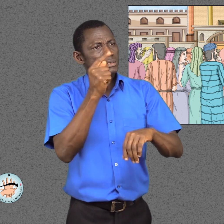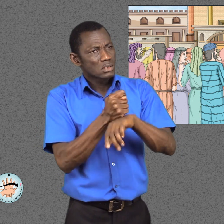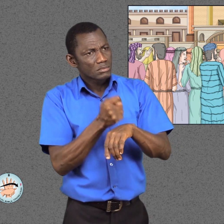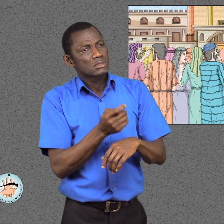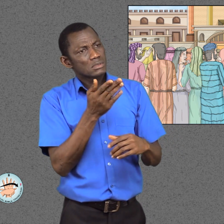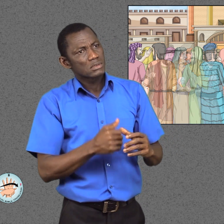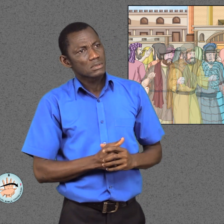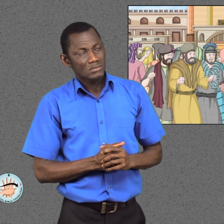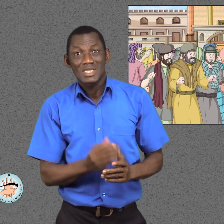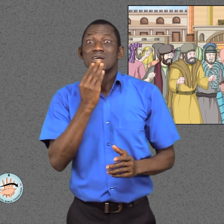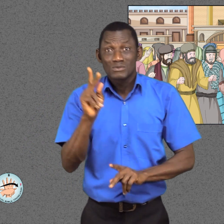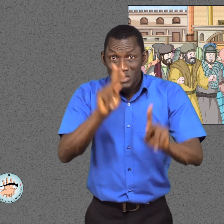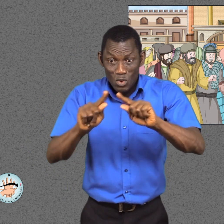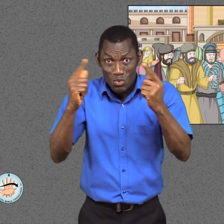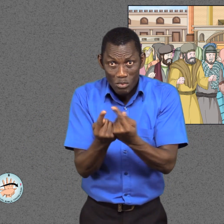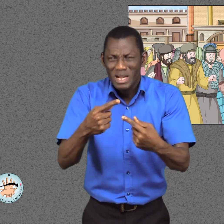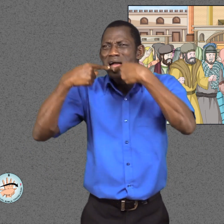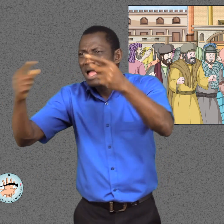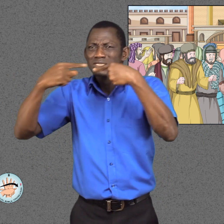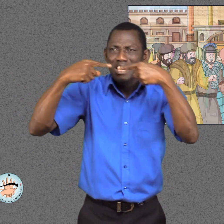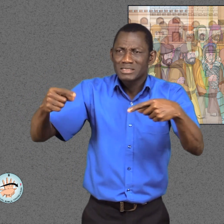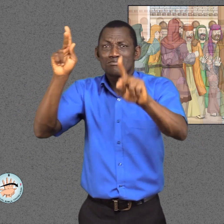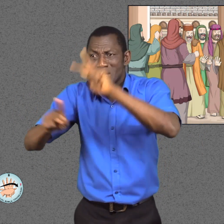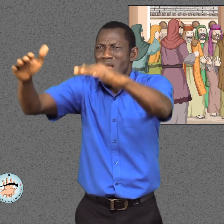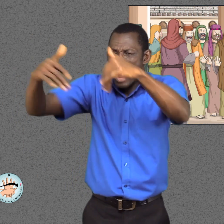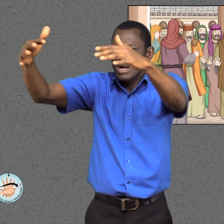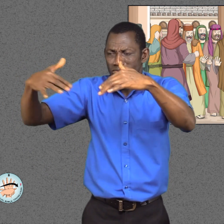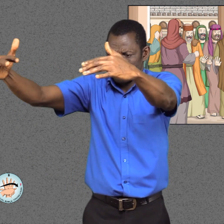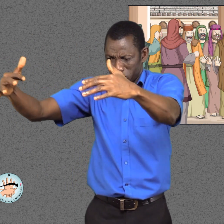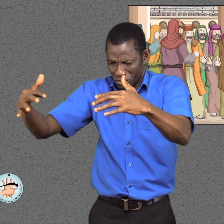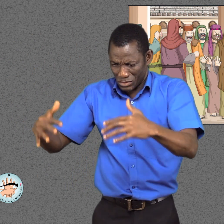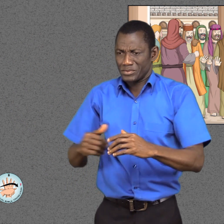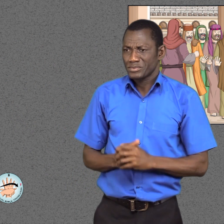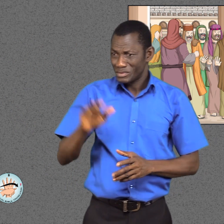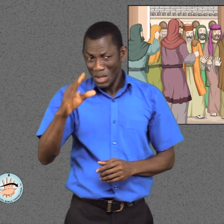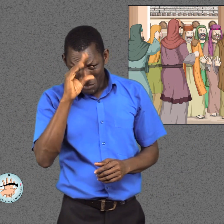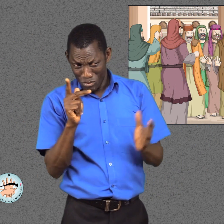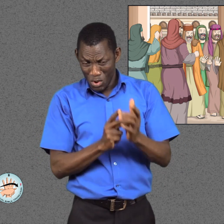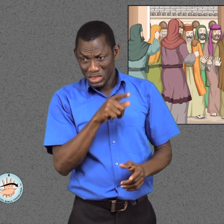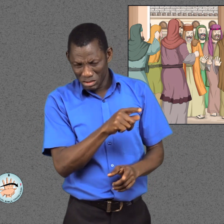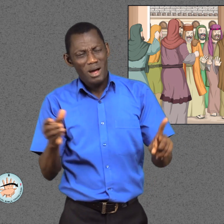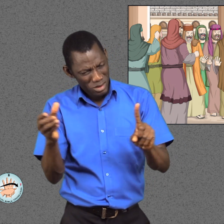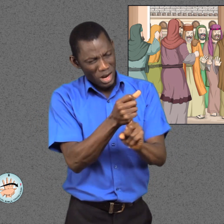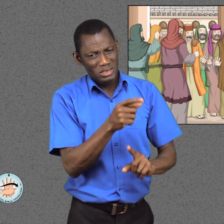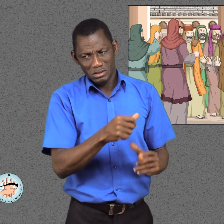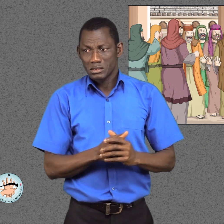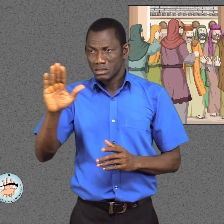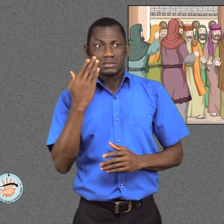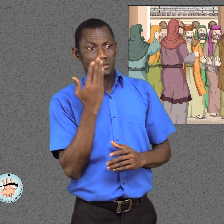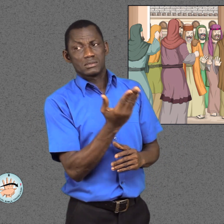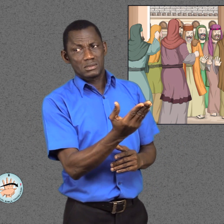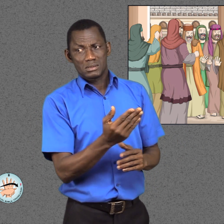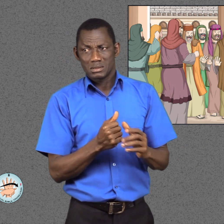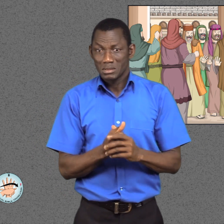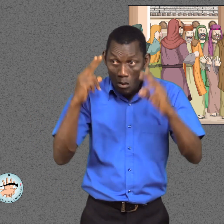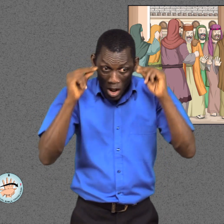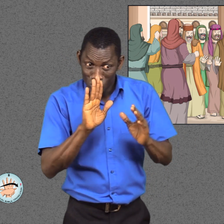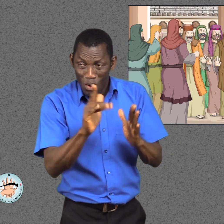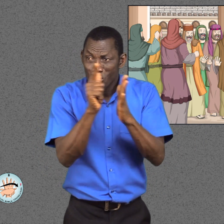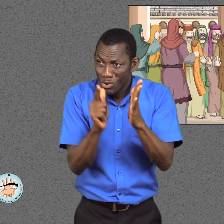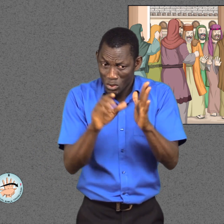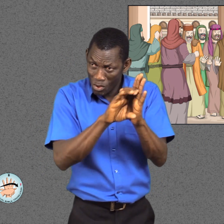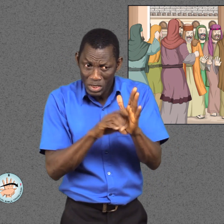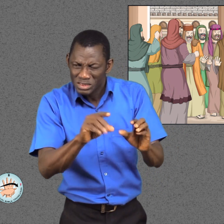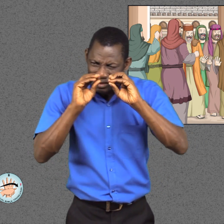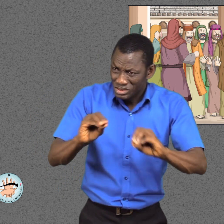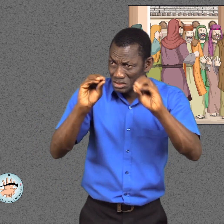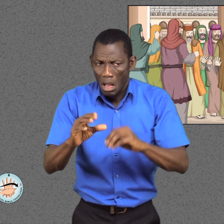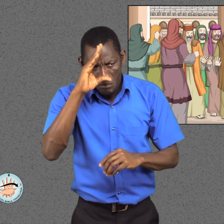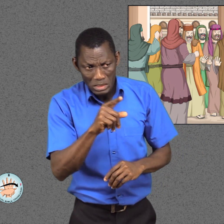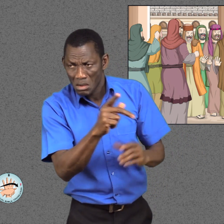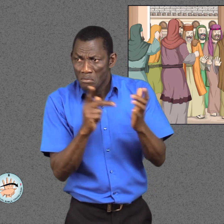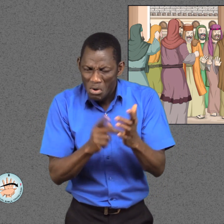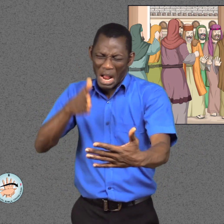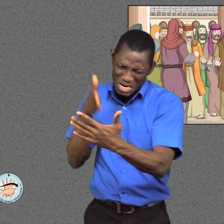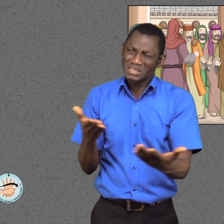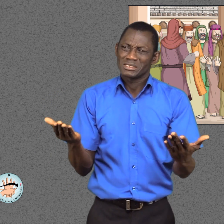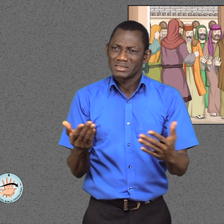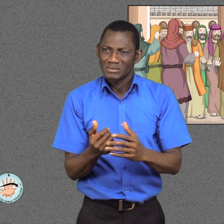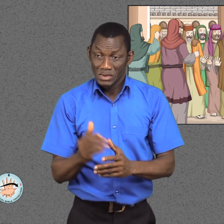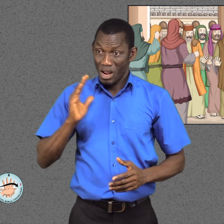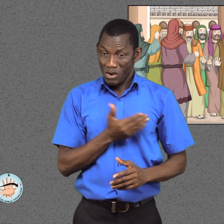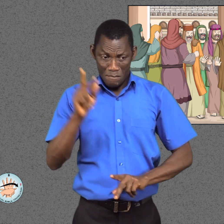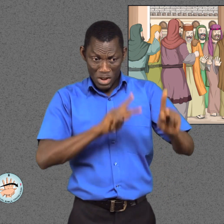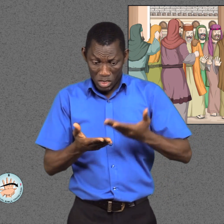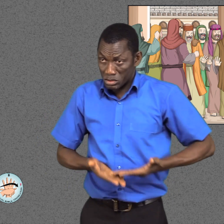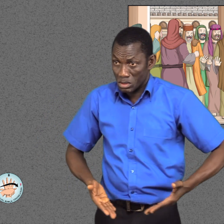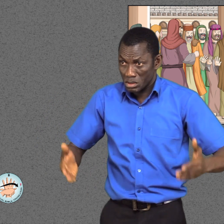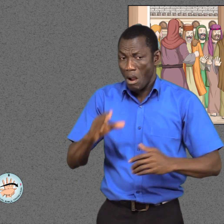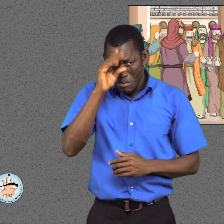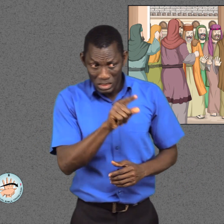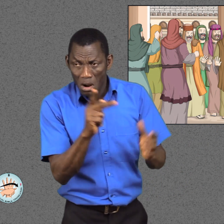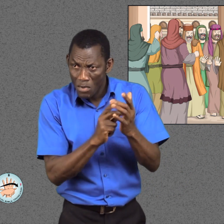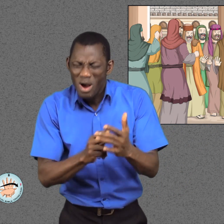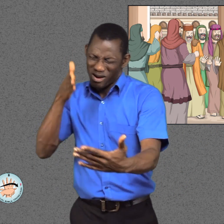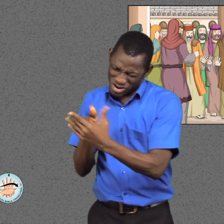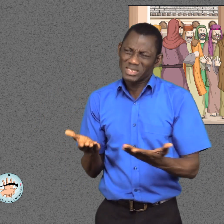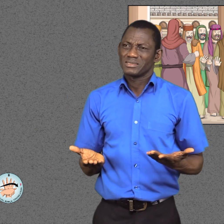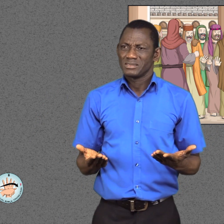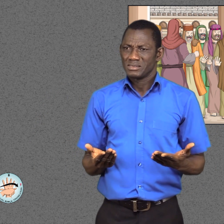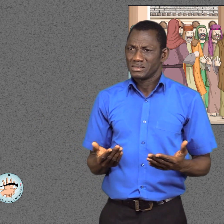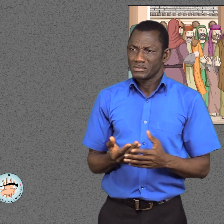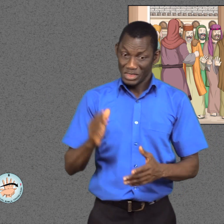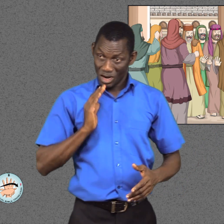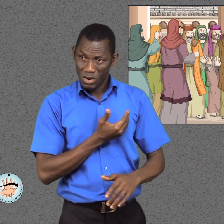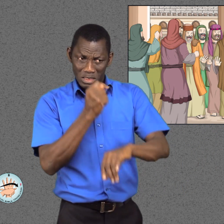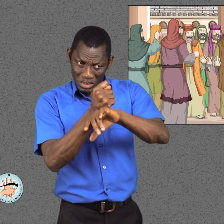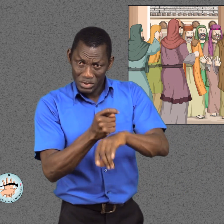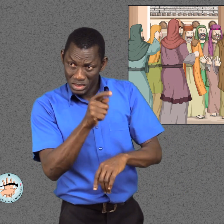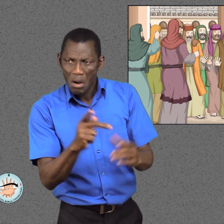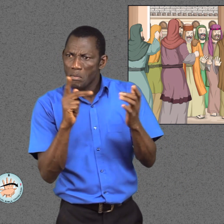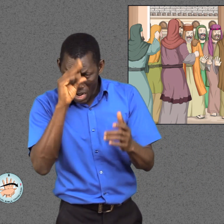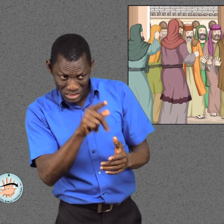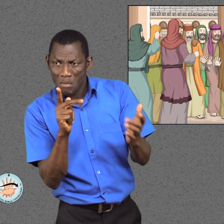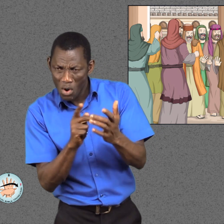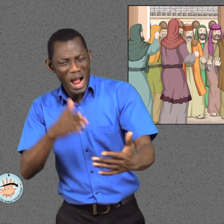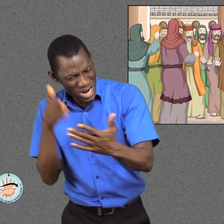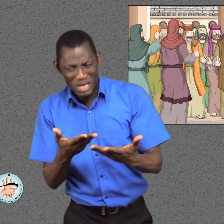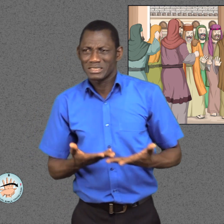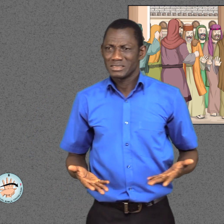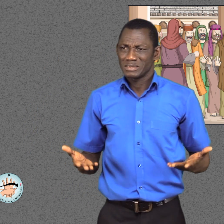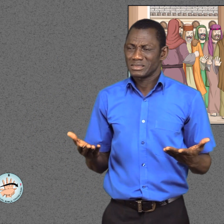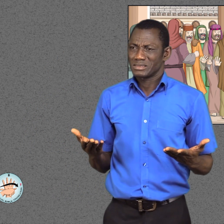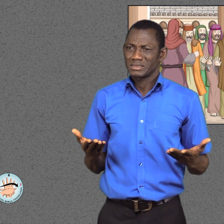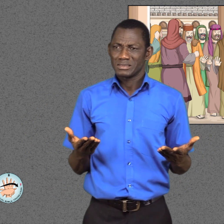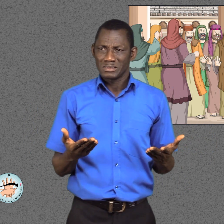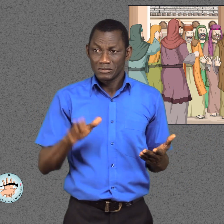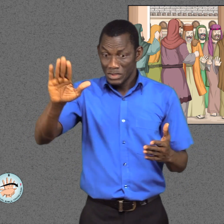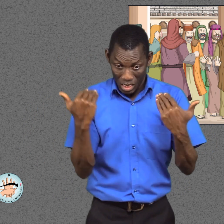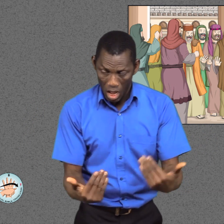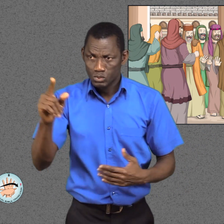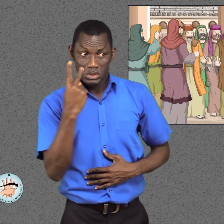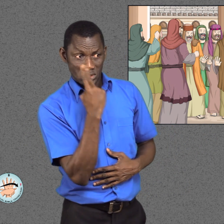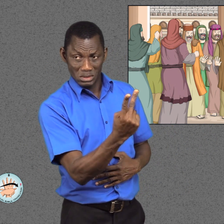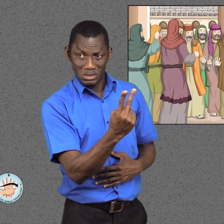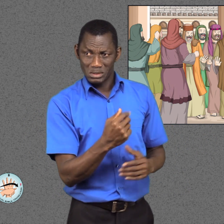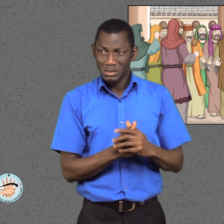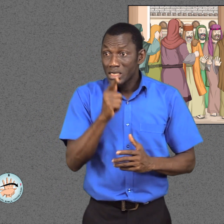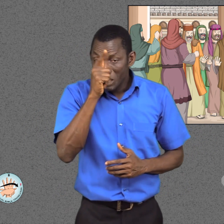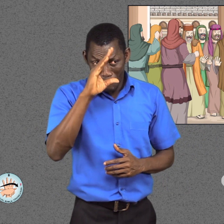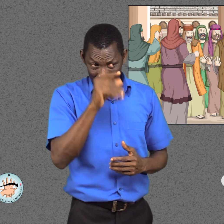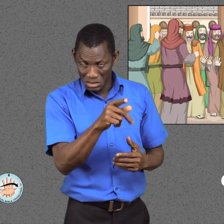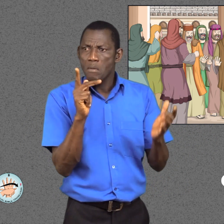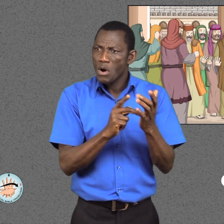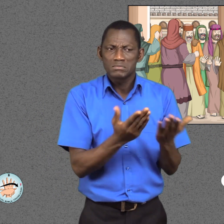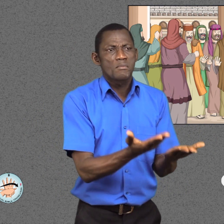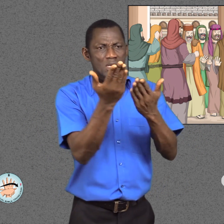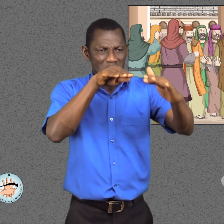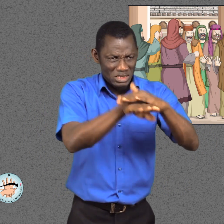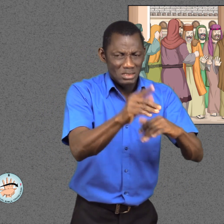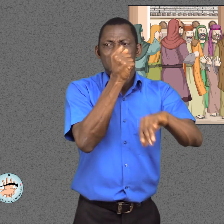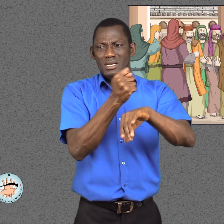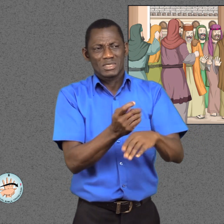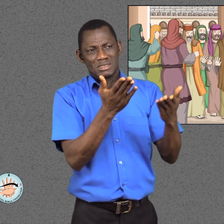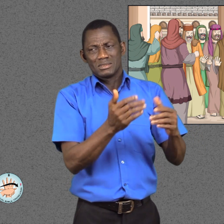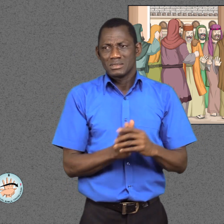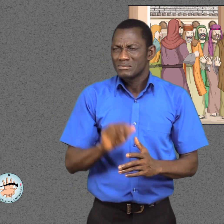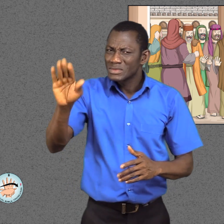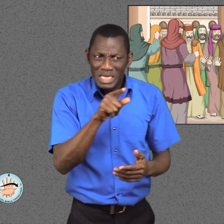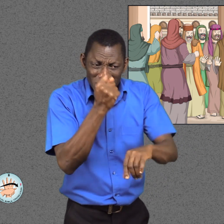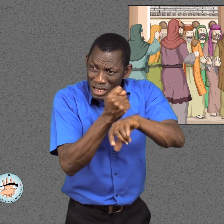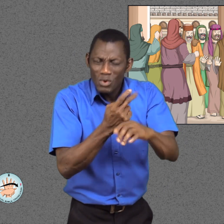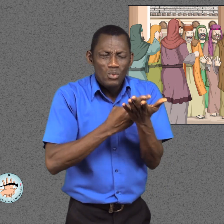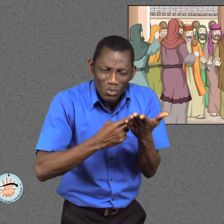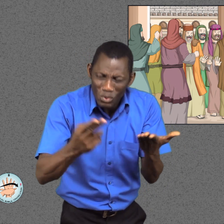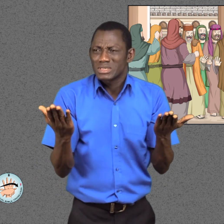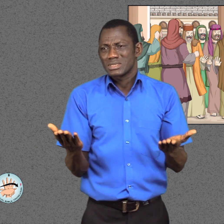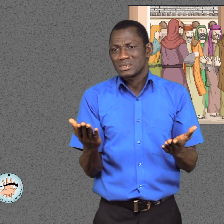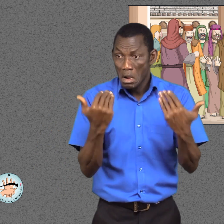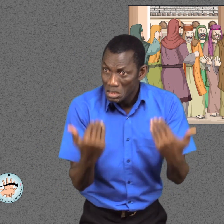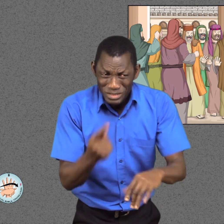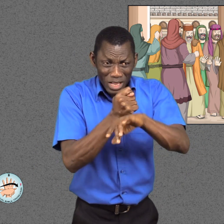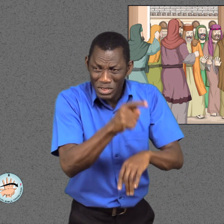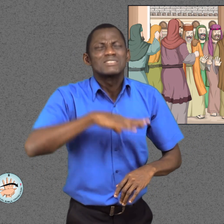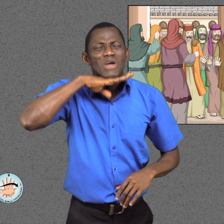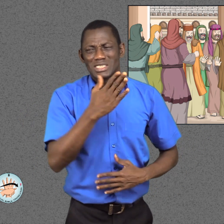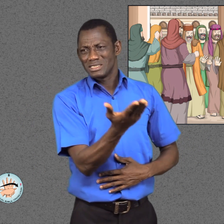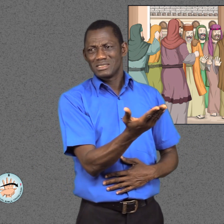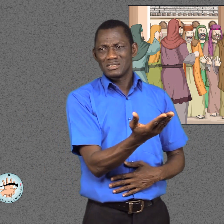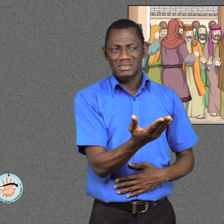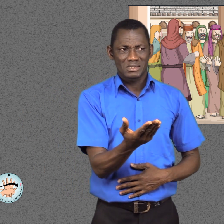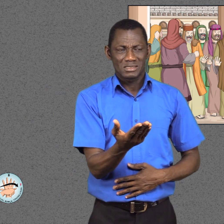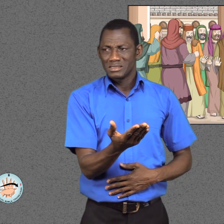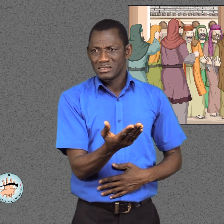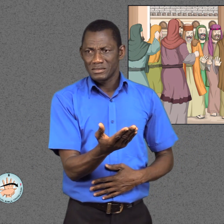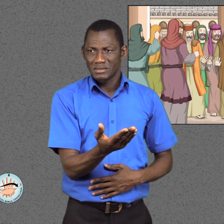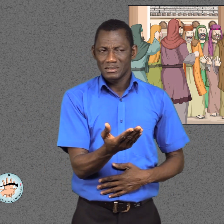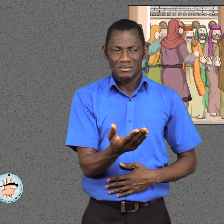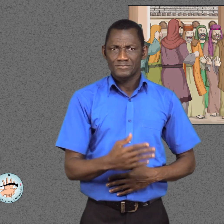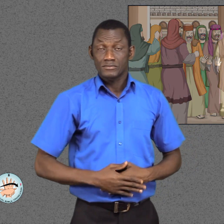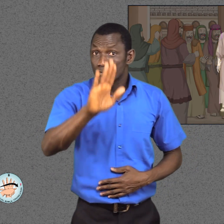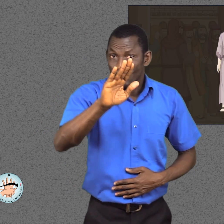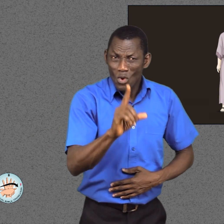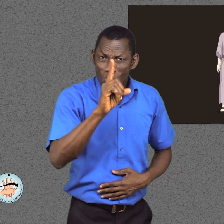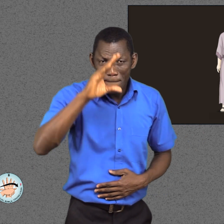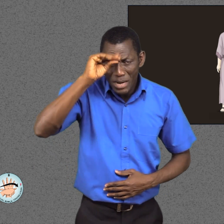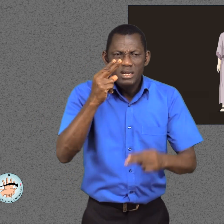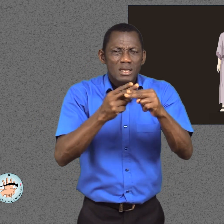This is the man who teaches everywhere against our people and against our law and against this place. Furthermore, he has brought Greeks into the temple and defiled this holy place.”